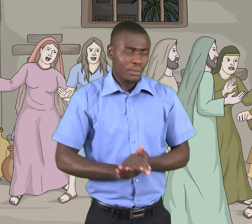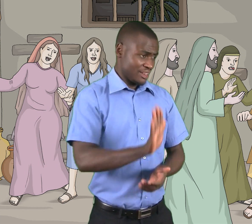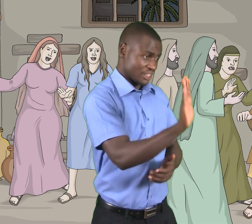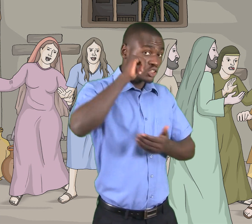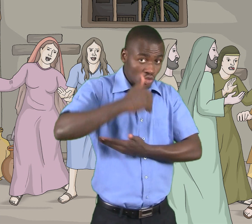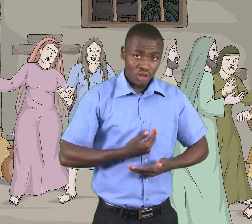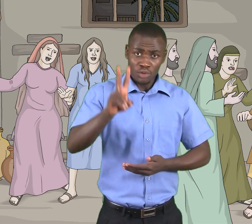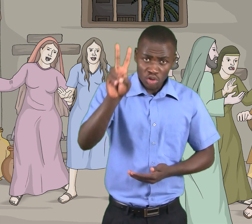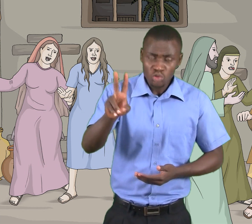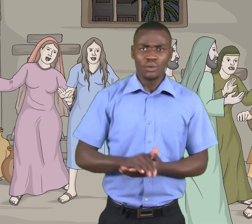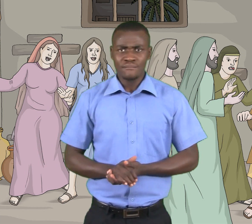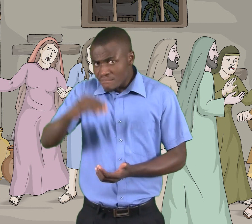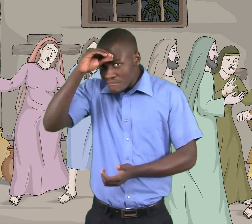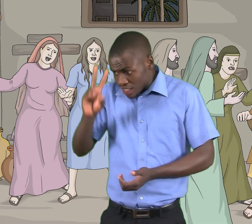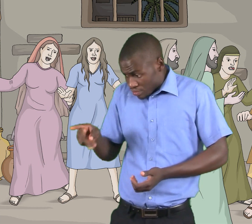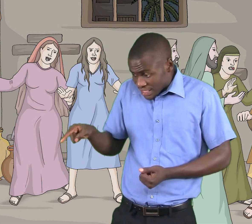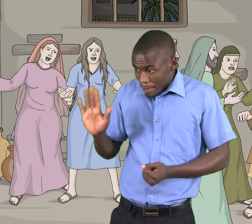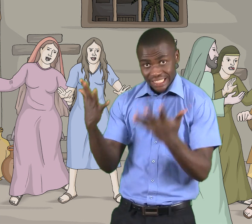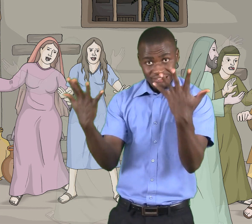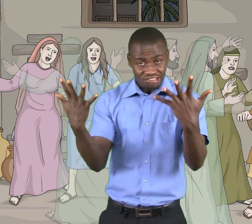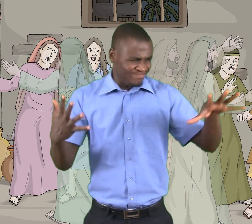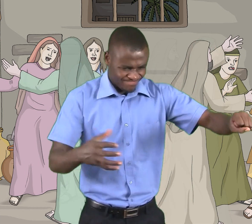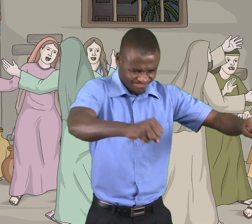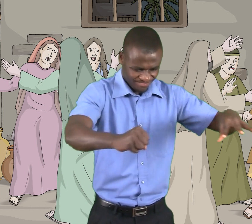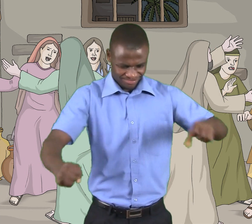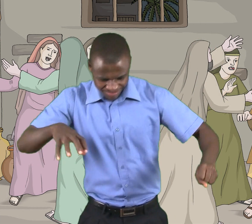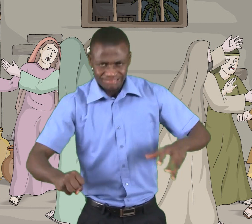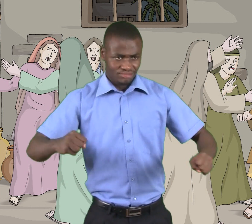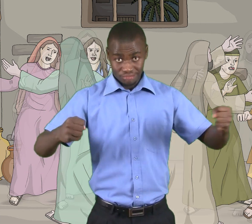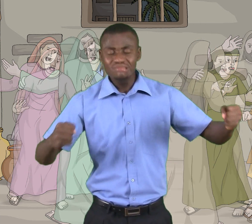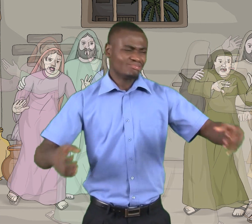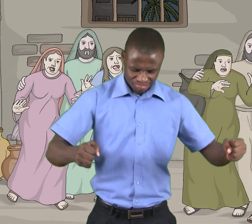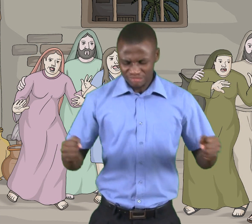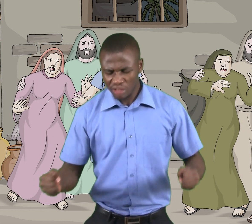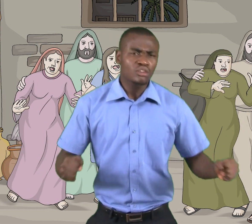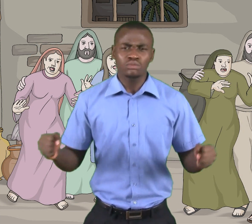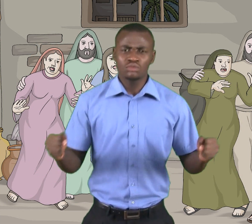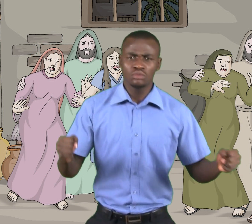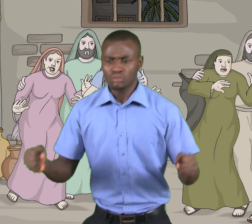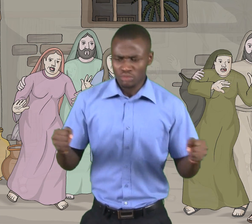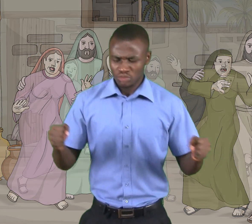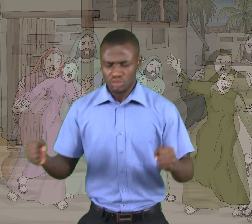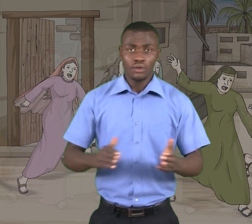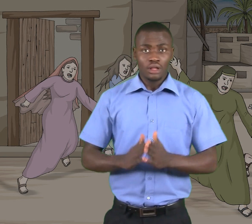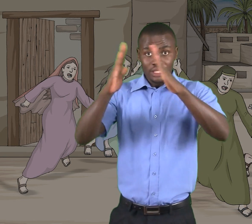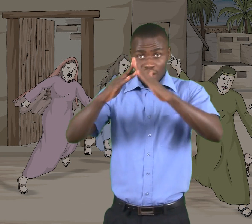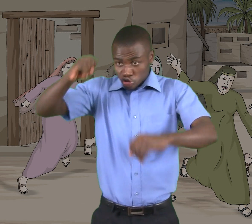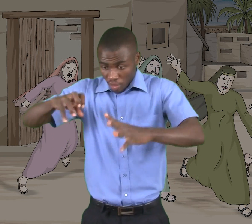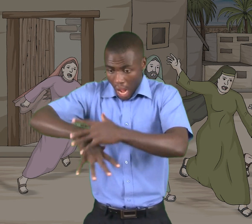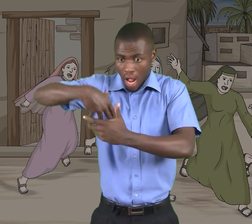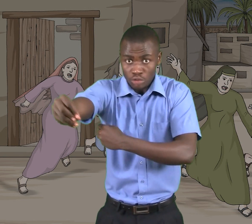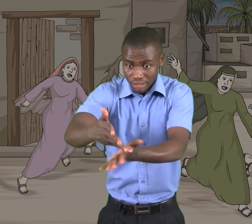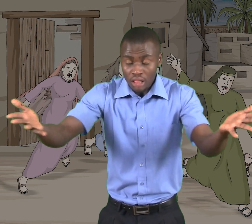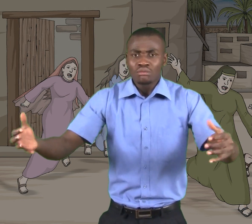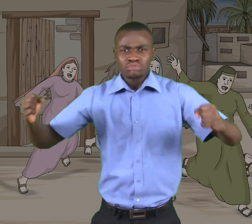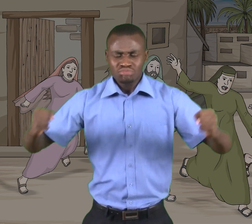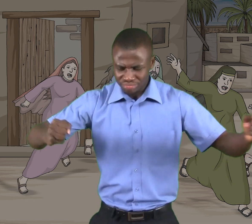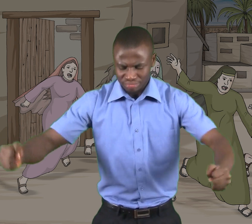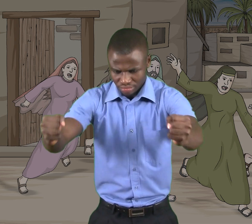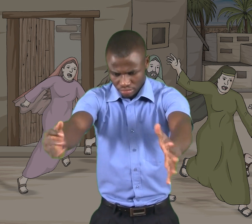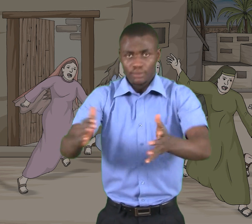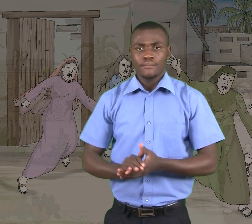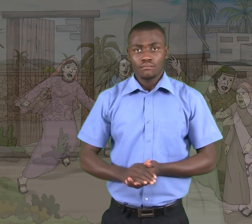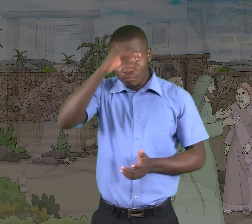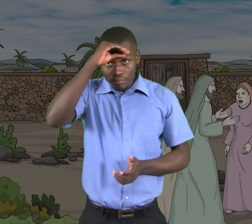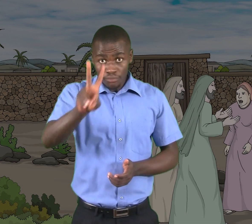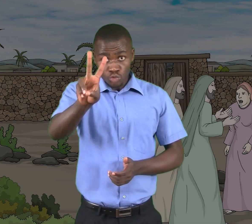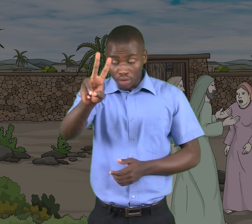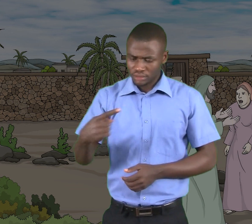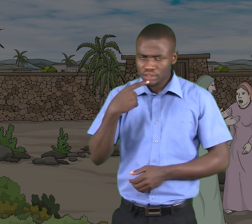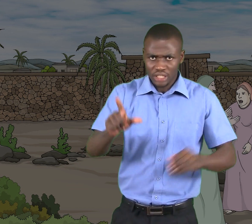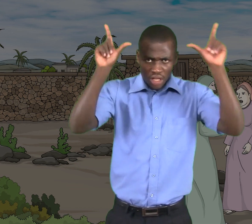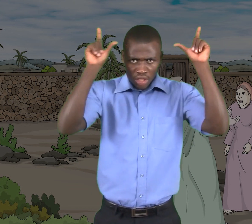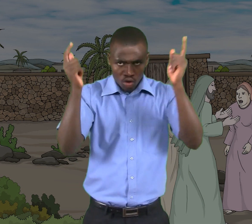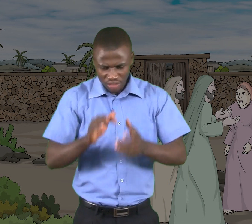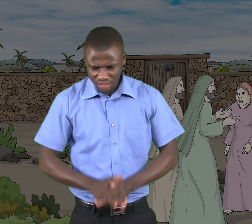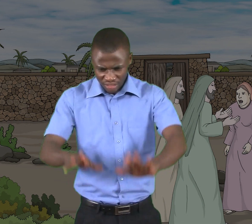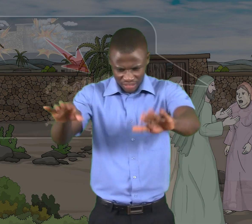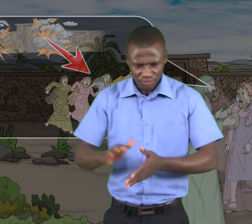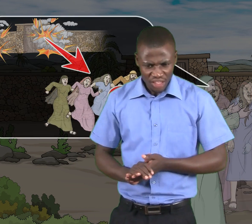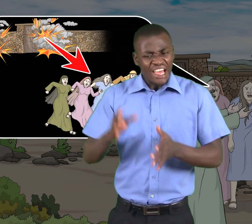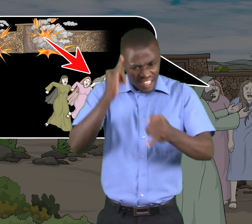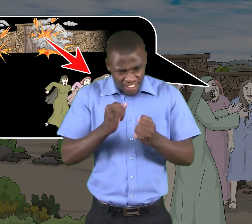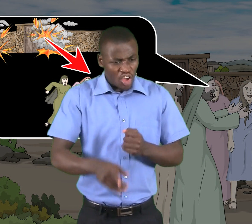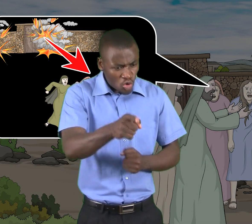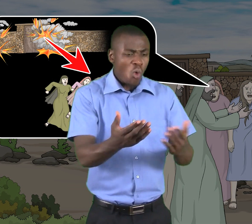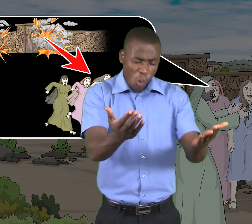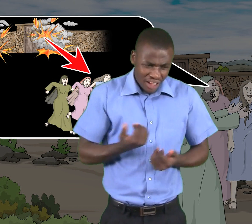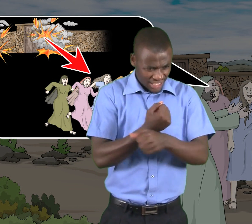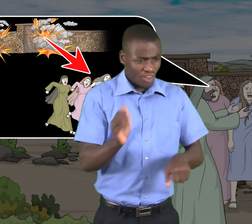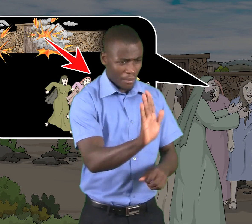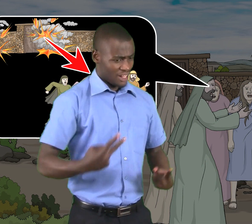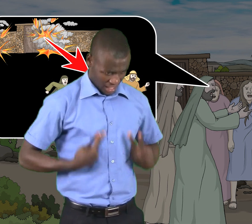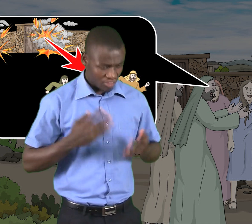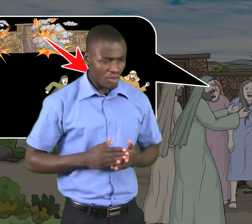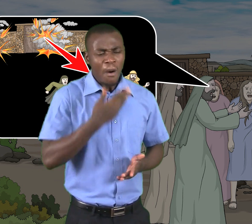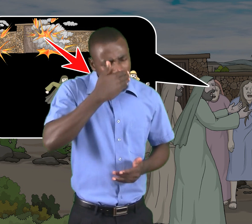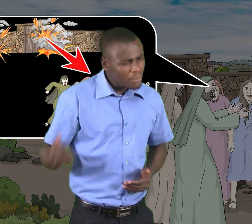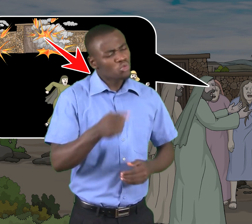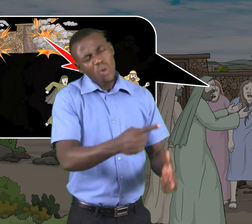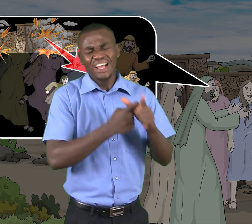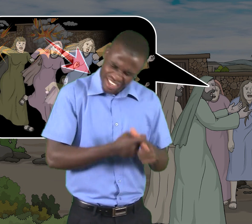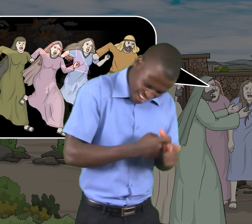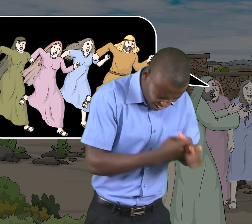And they led them safely out of the city, because of the LORD’s compassion for them.